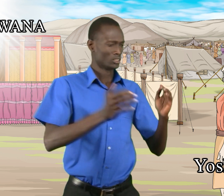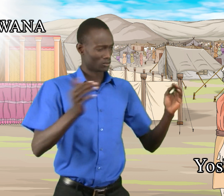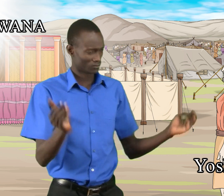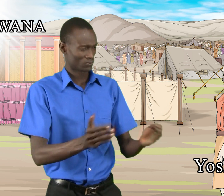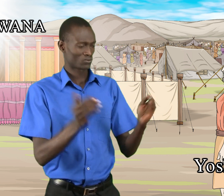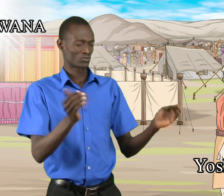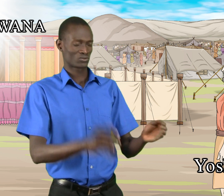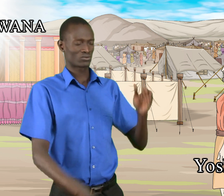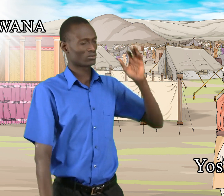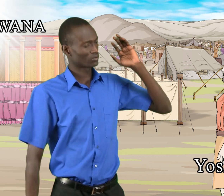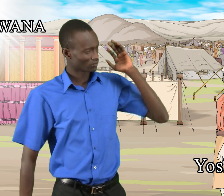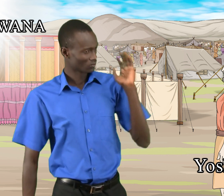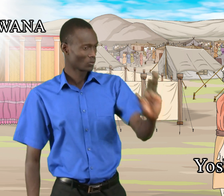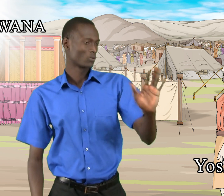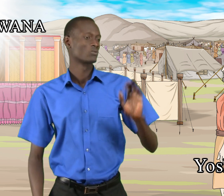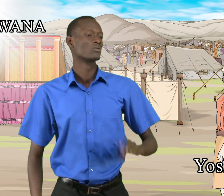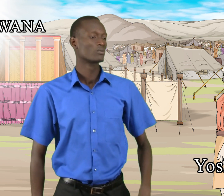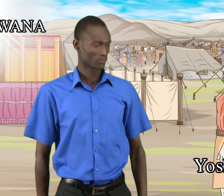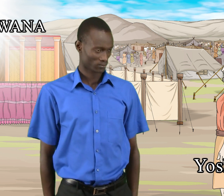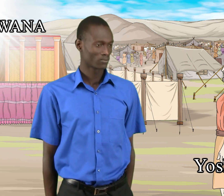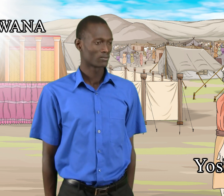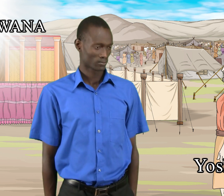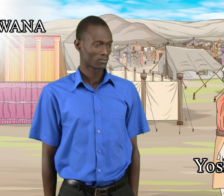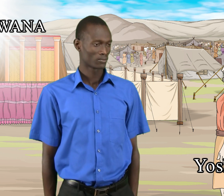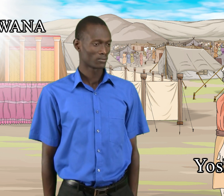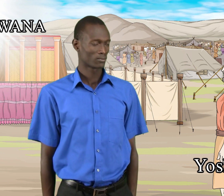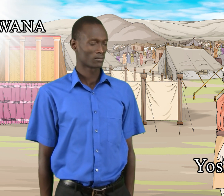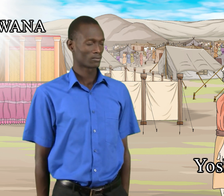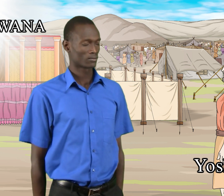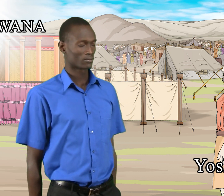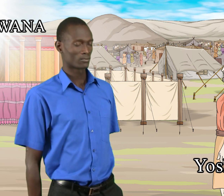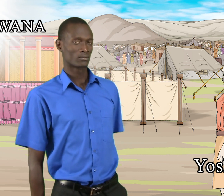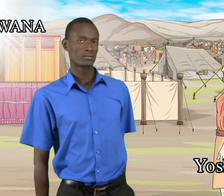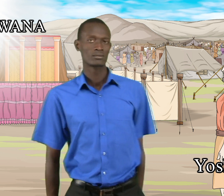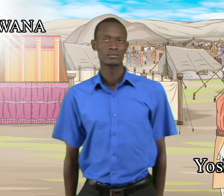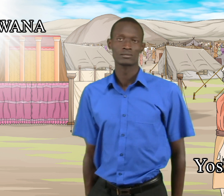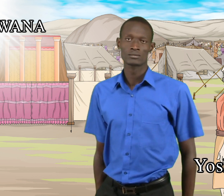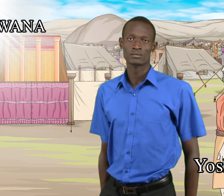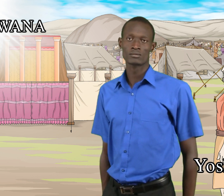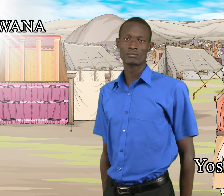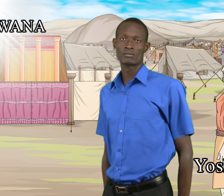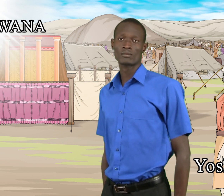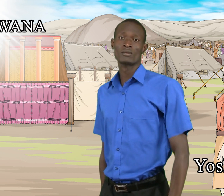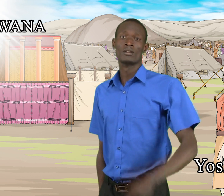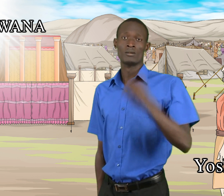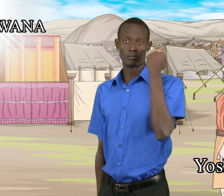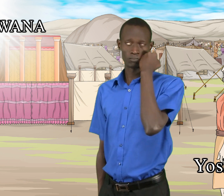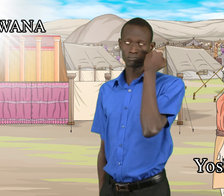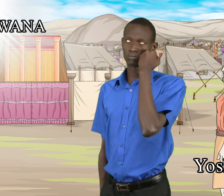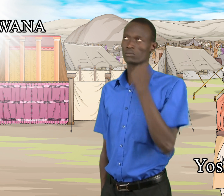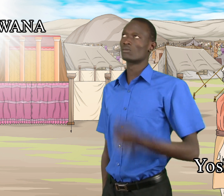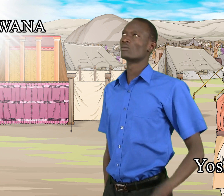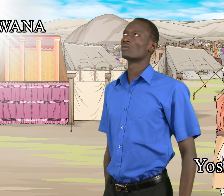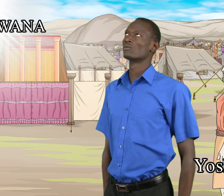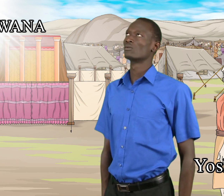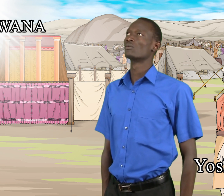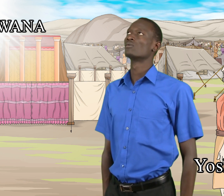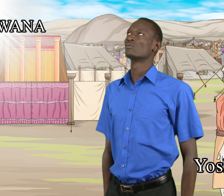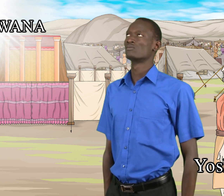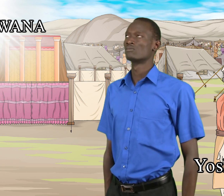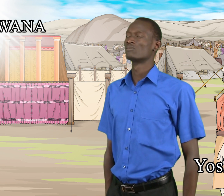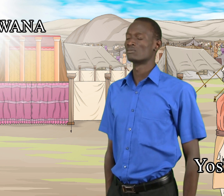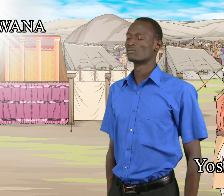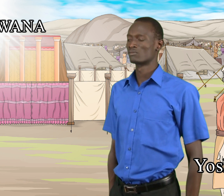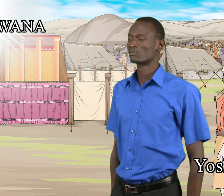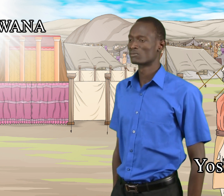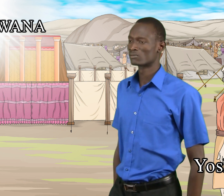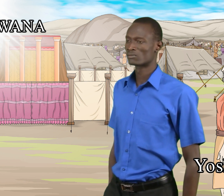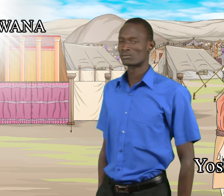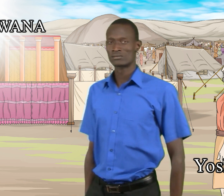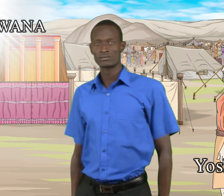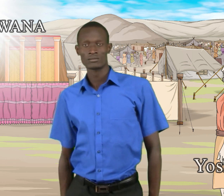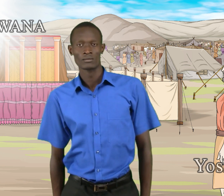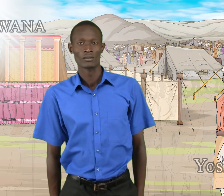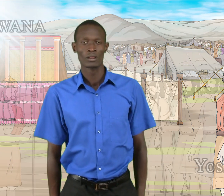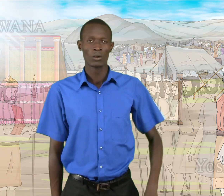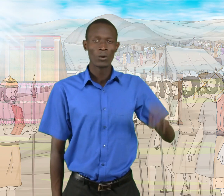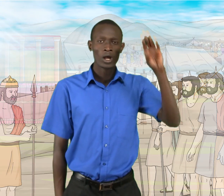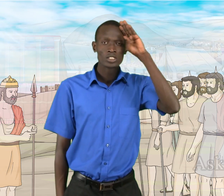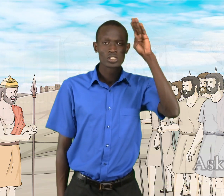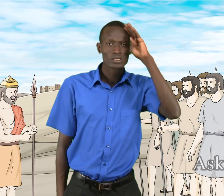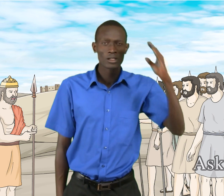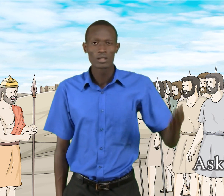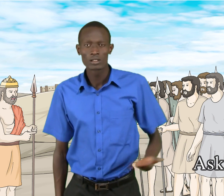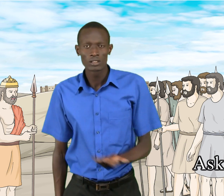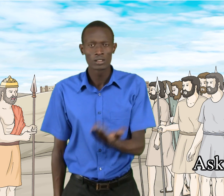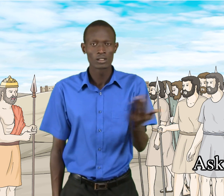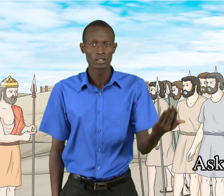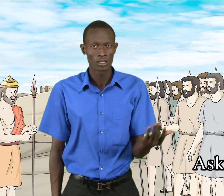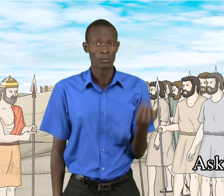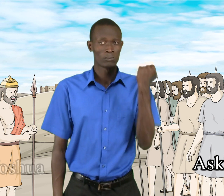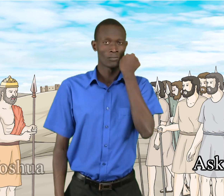Set up an ambush behind the city.”